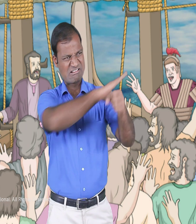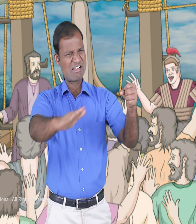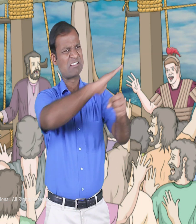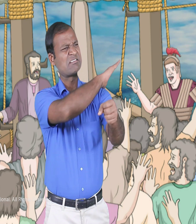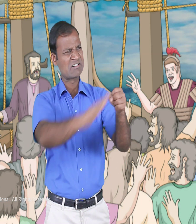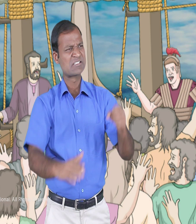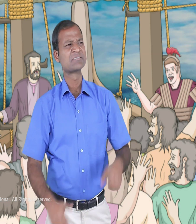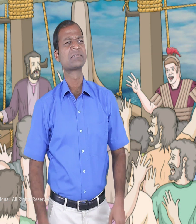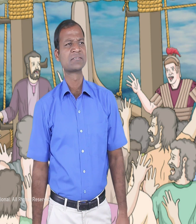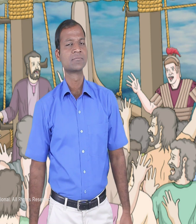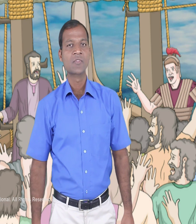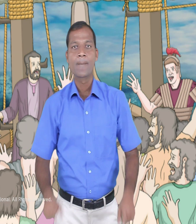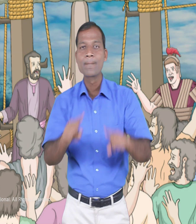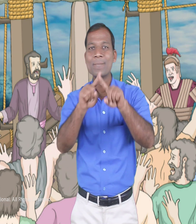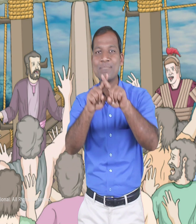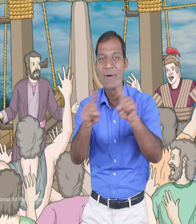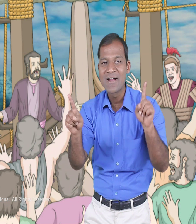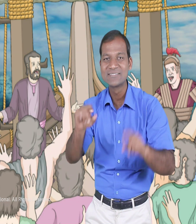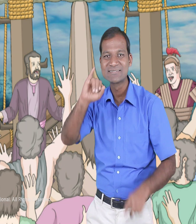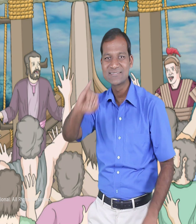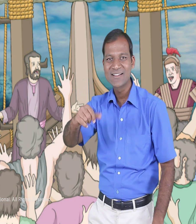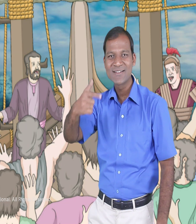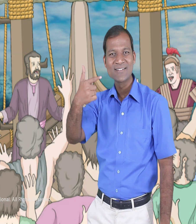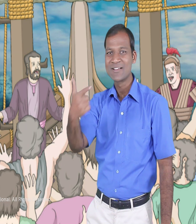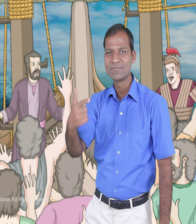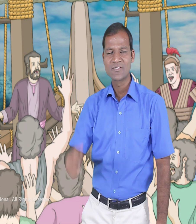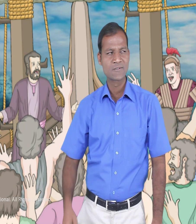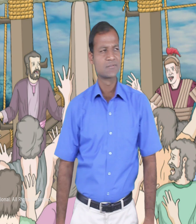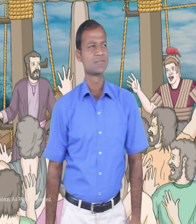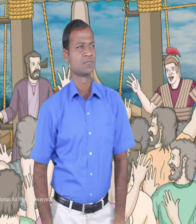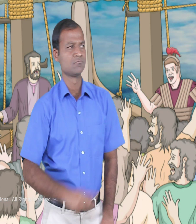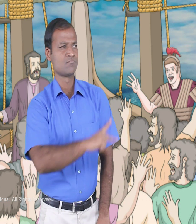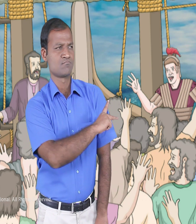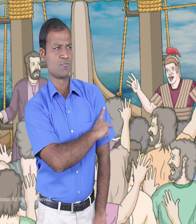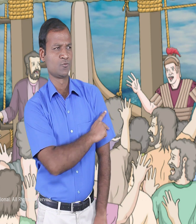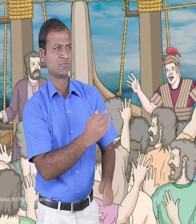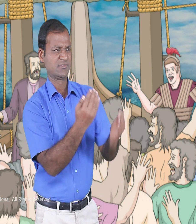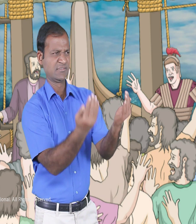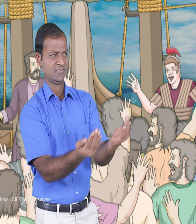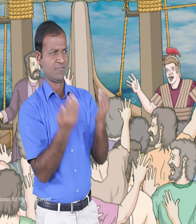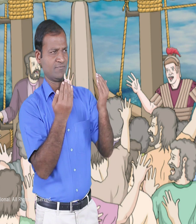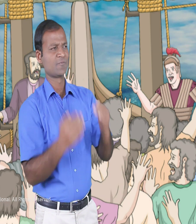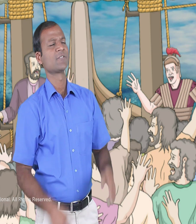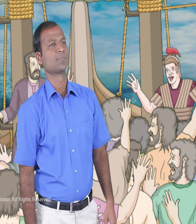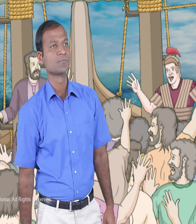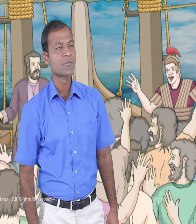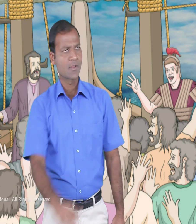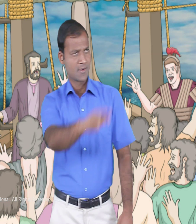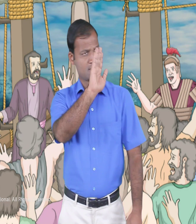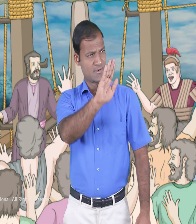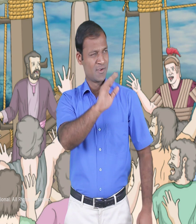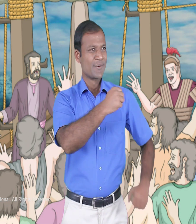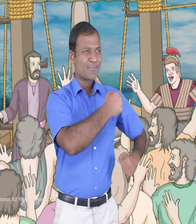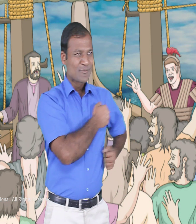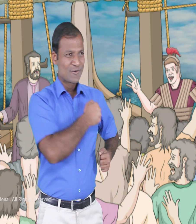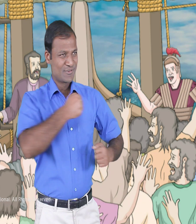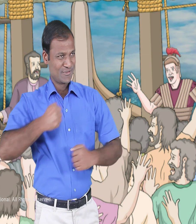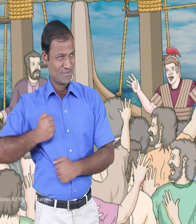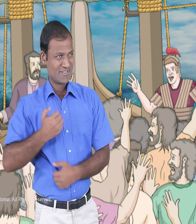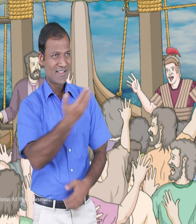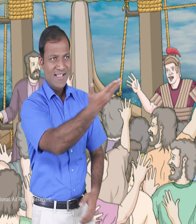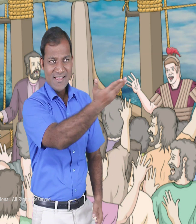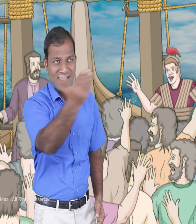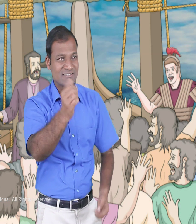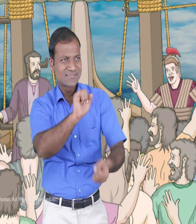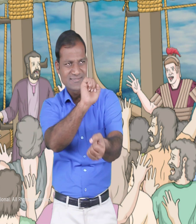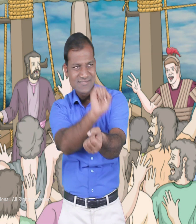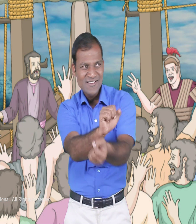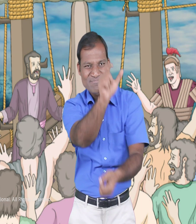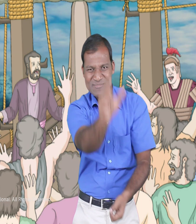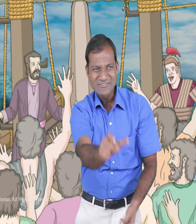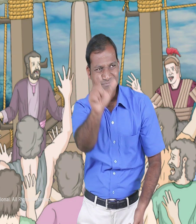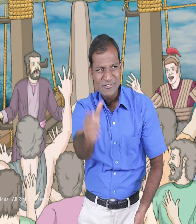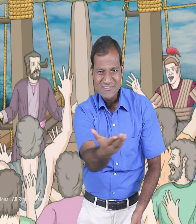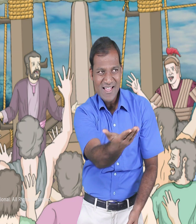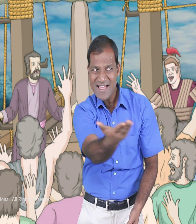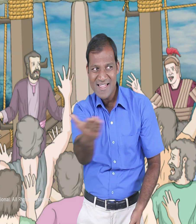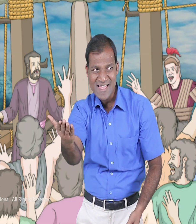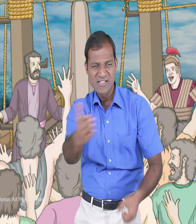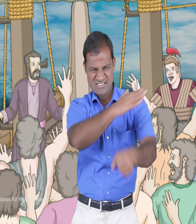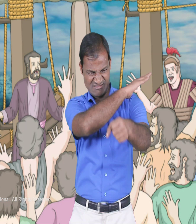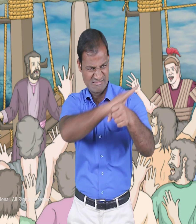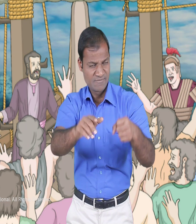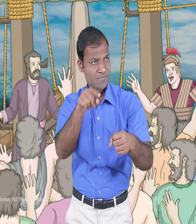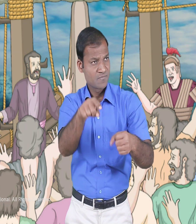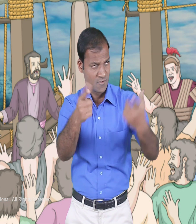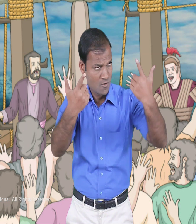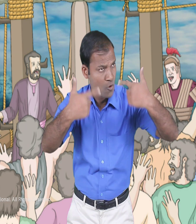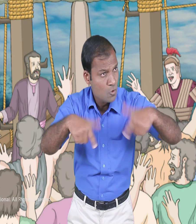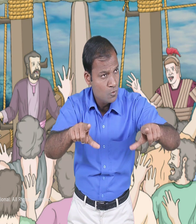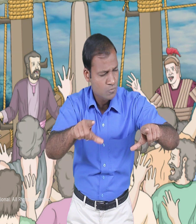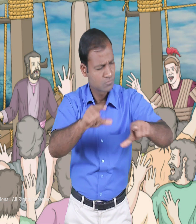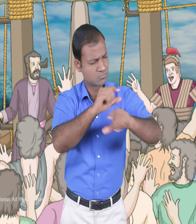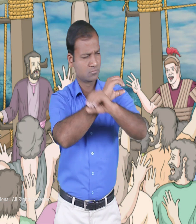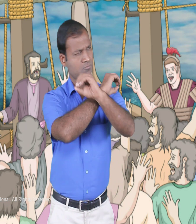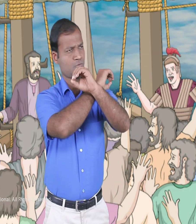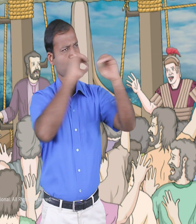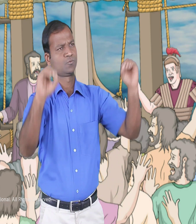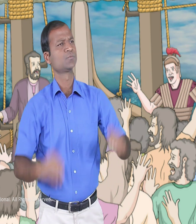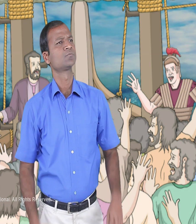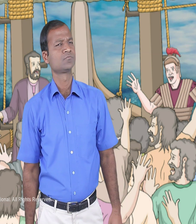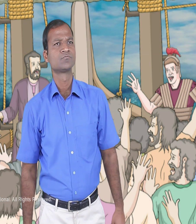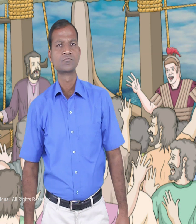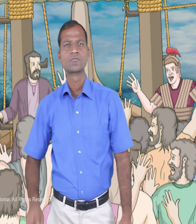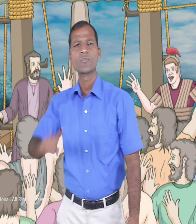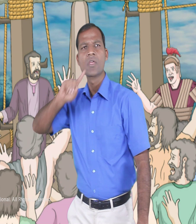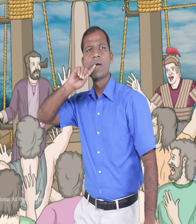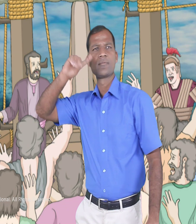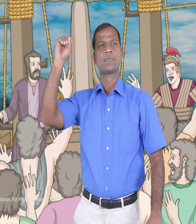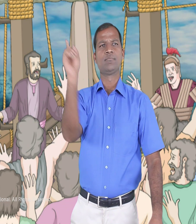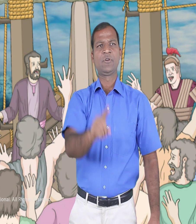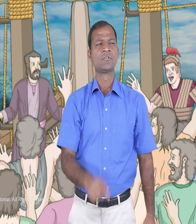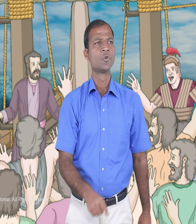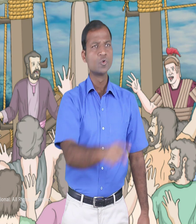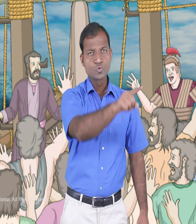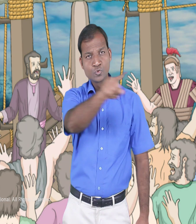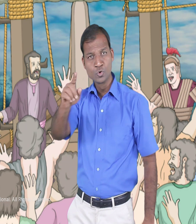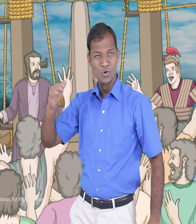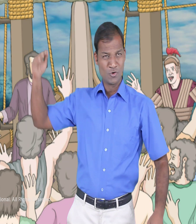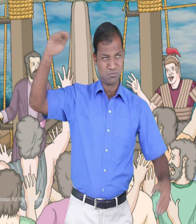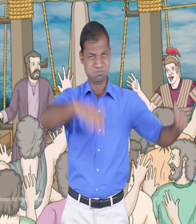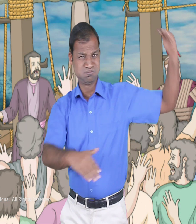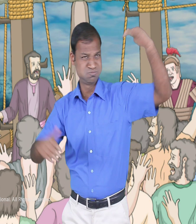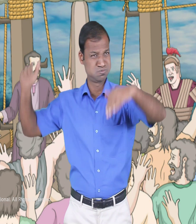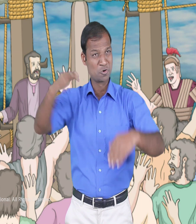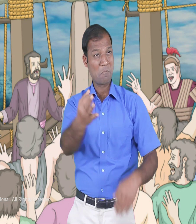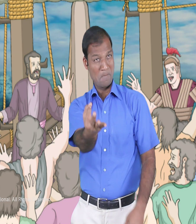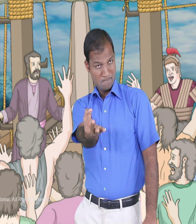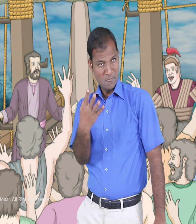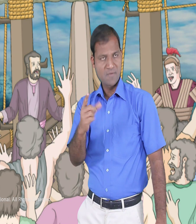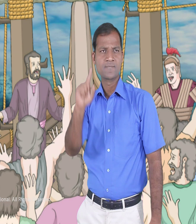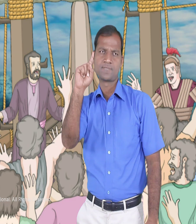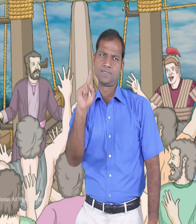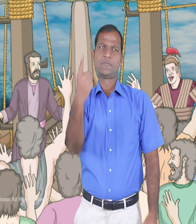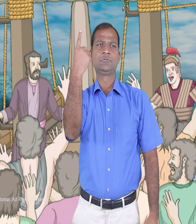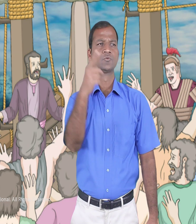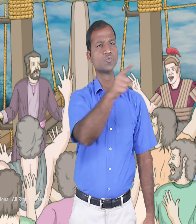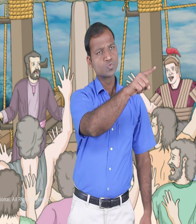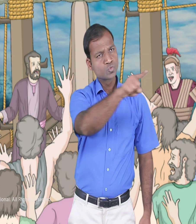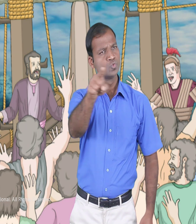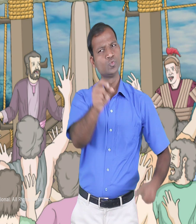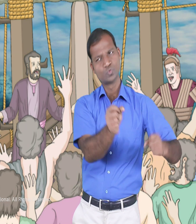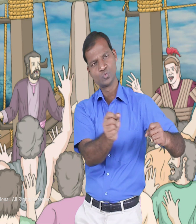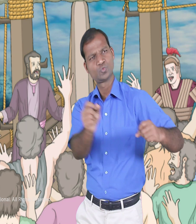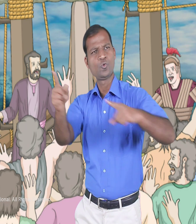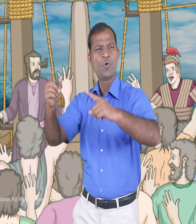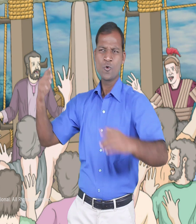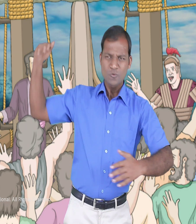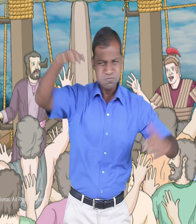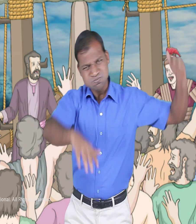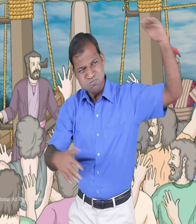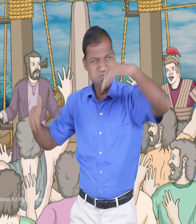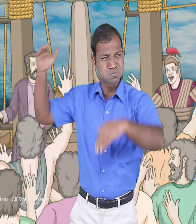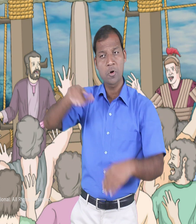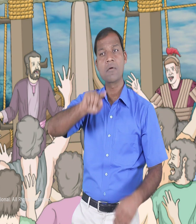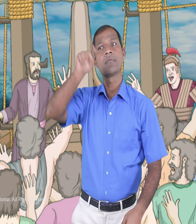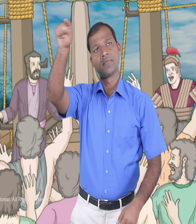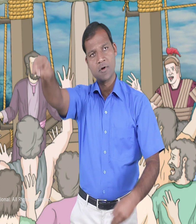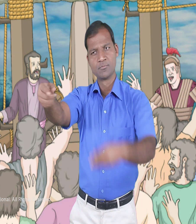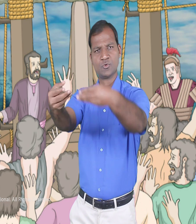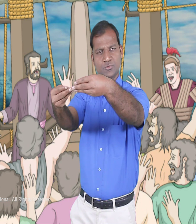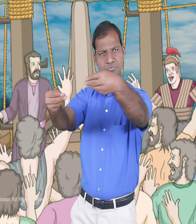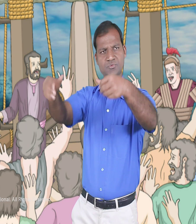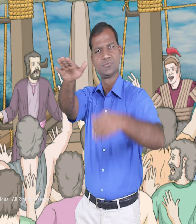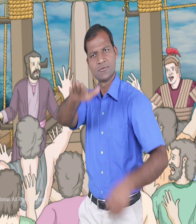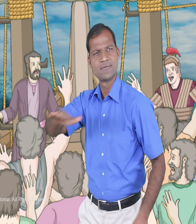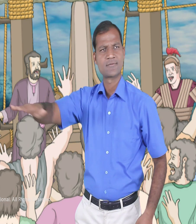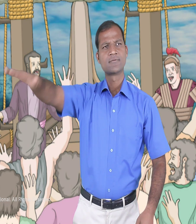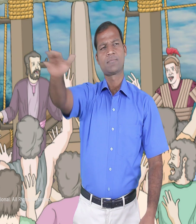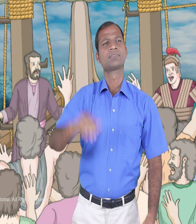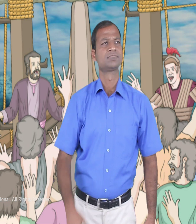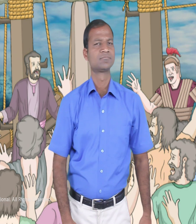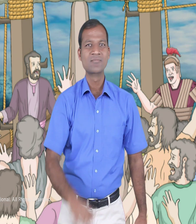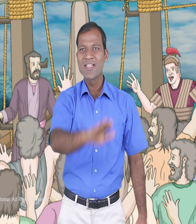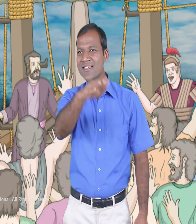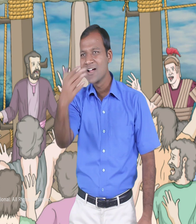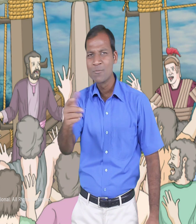The soldiers planned to kill the prisoners so none of them could swim to freedom.